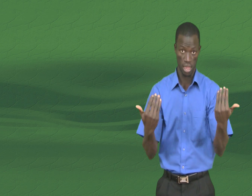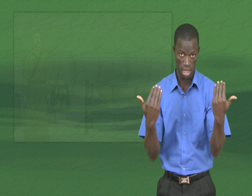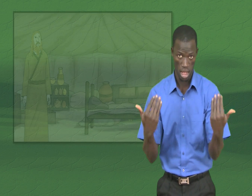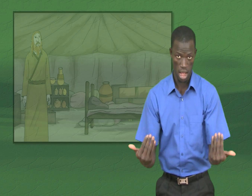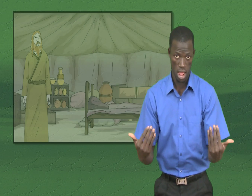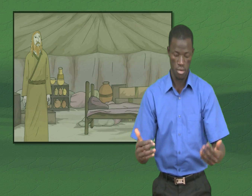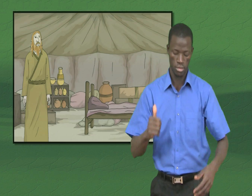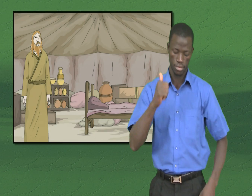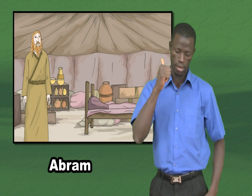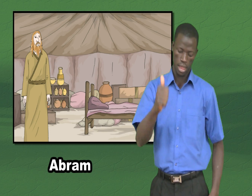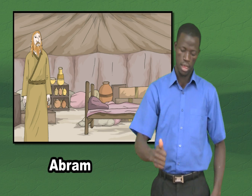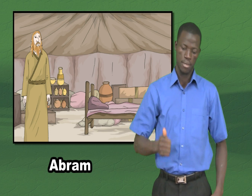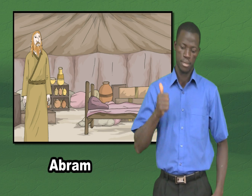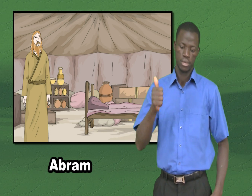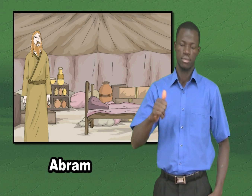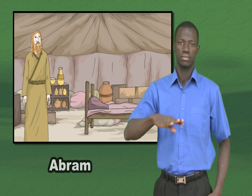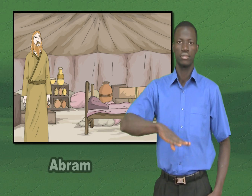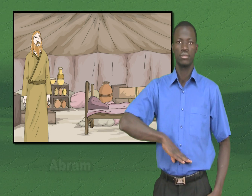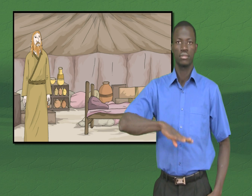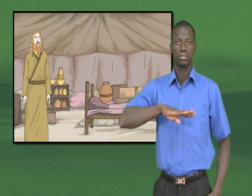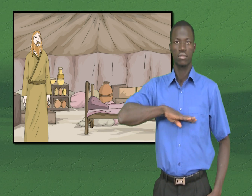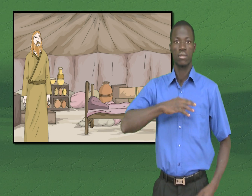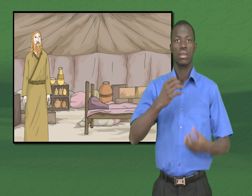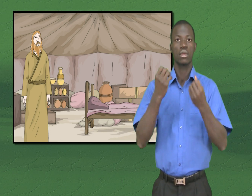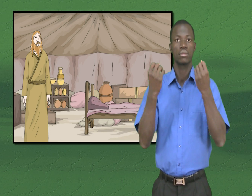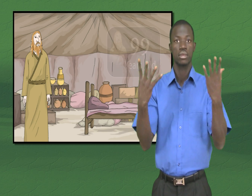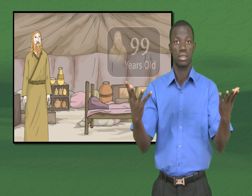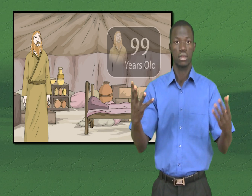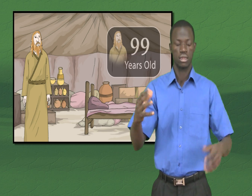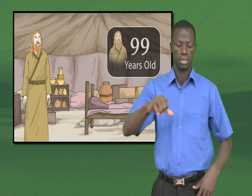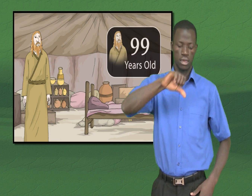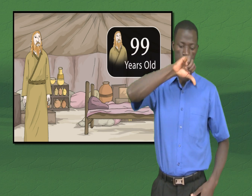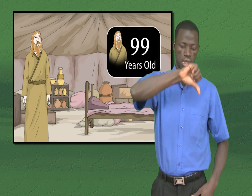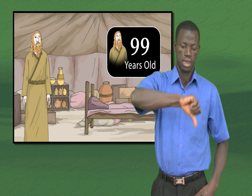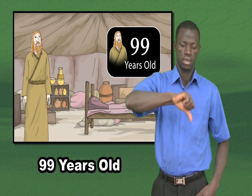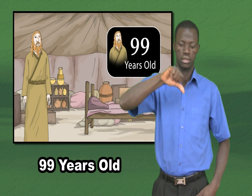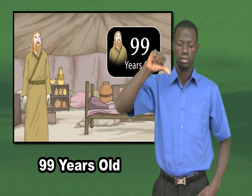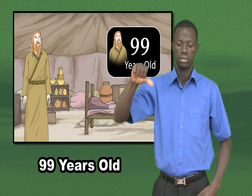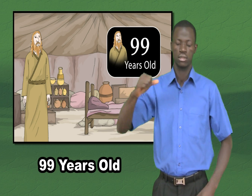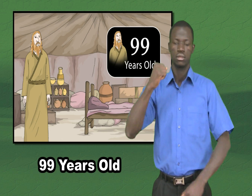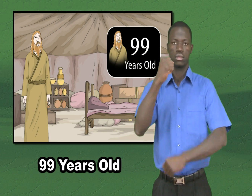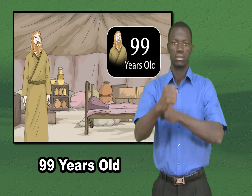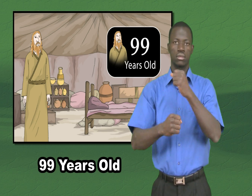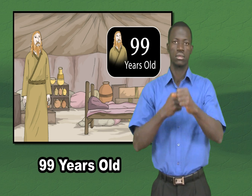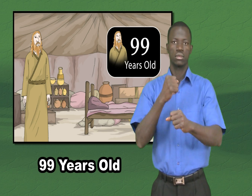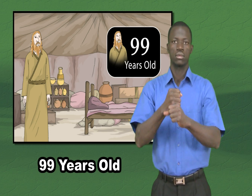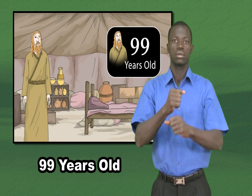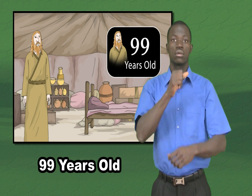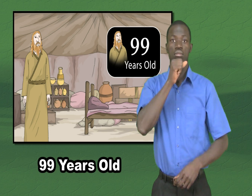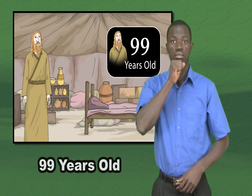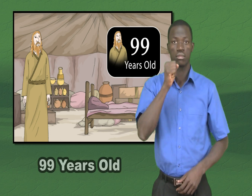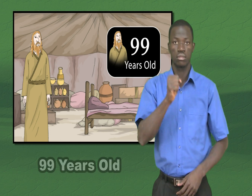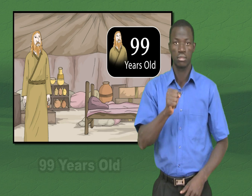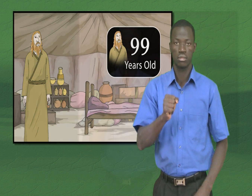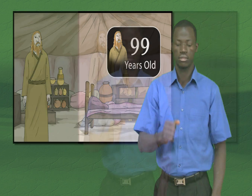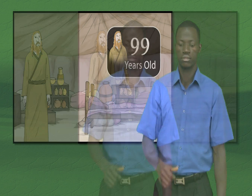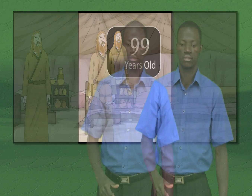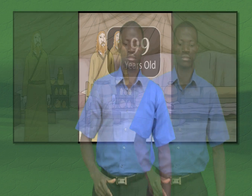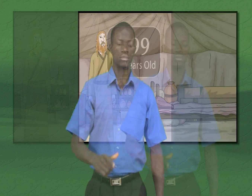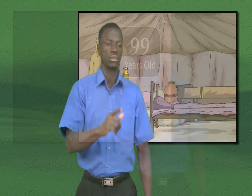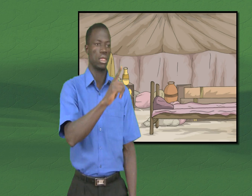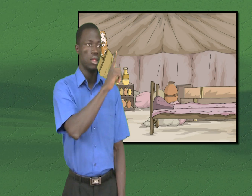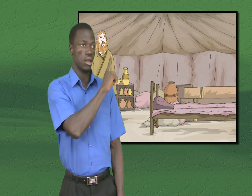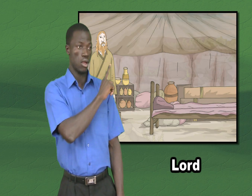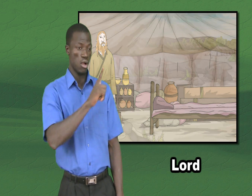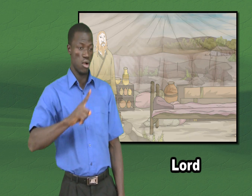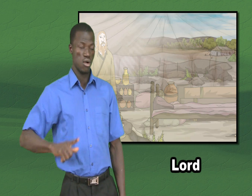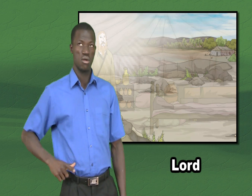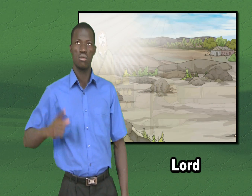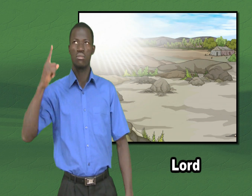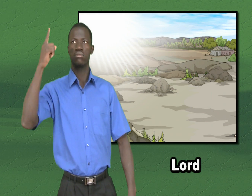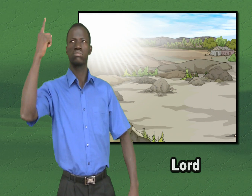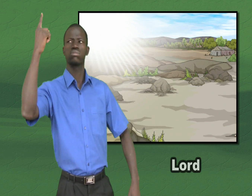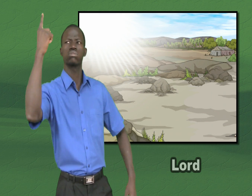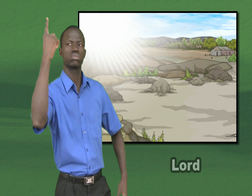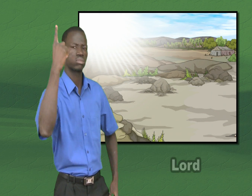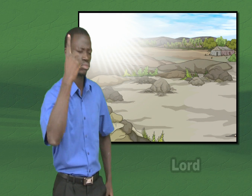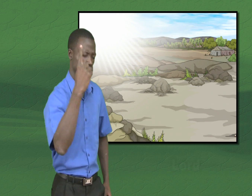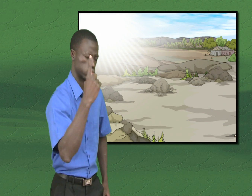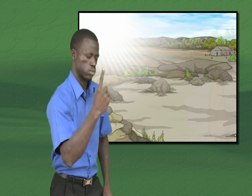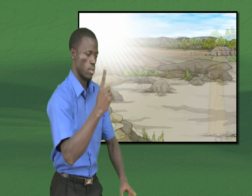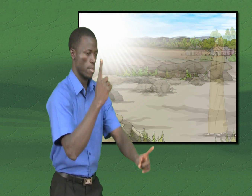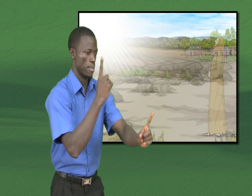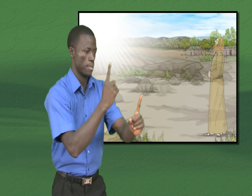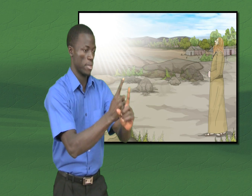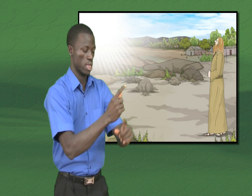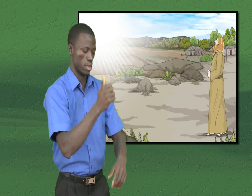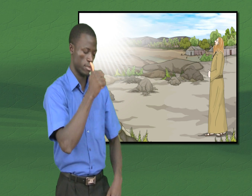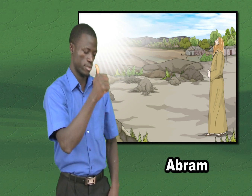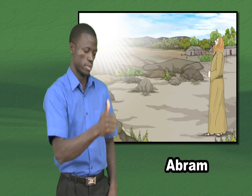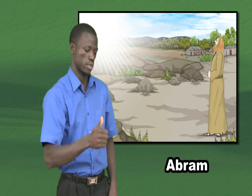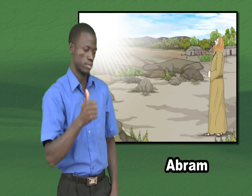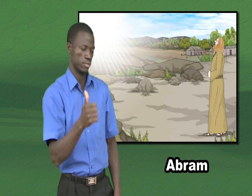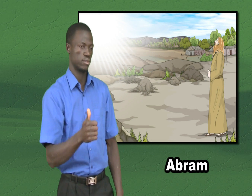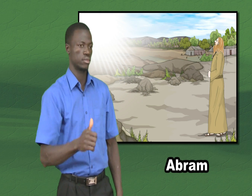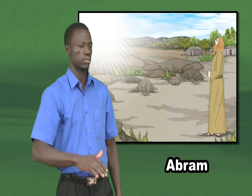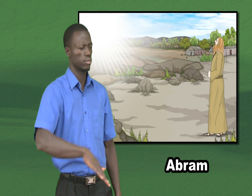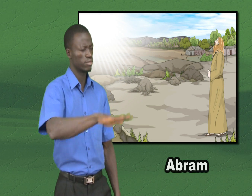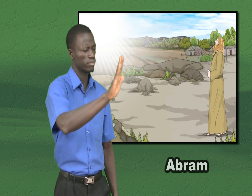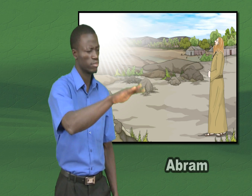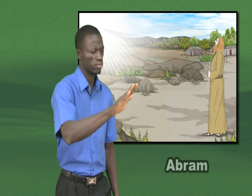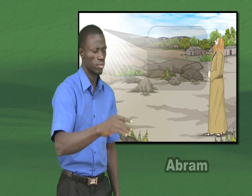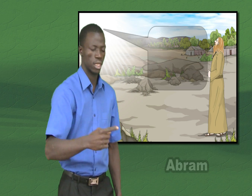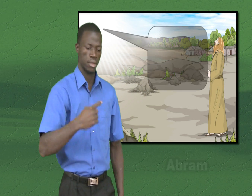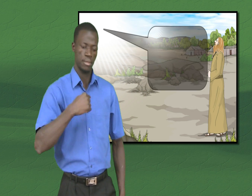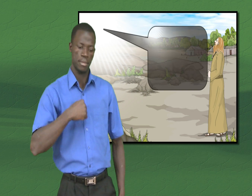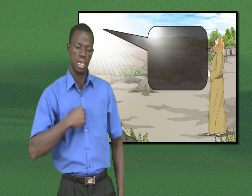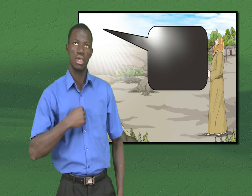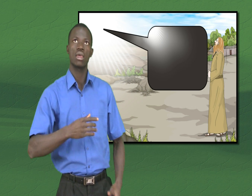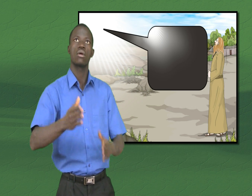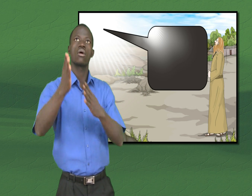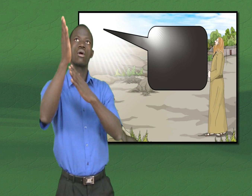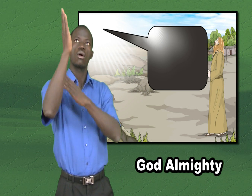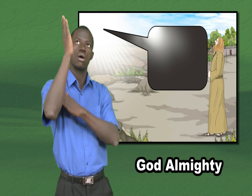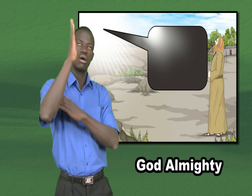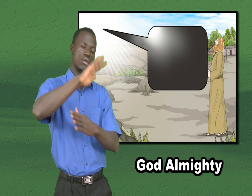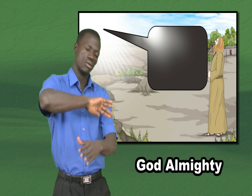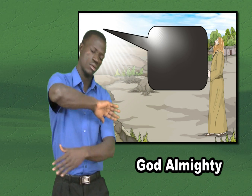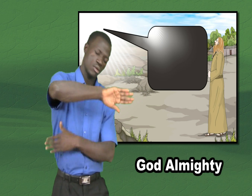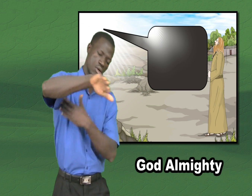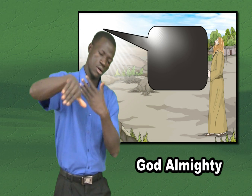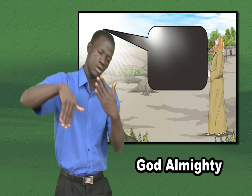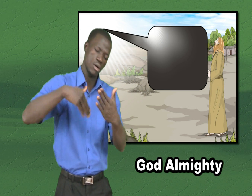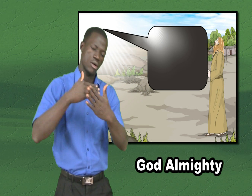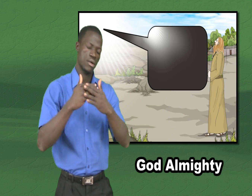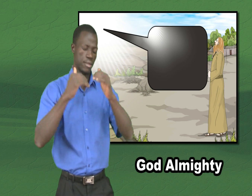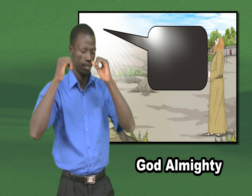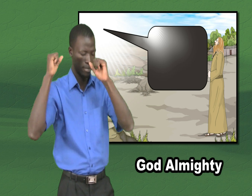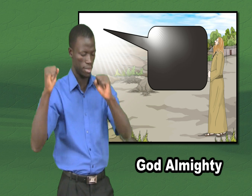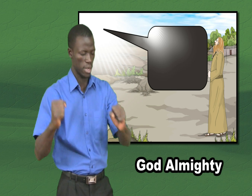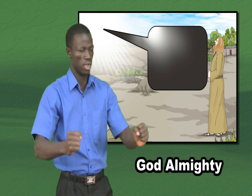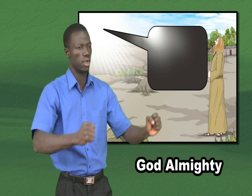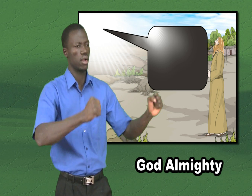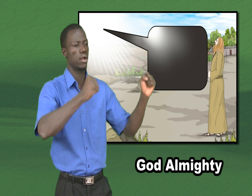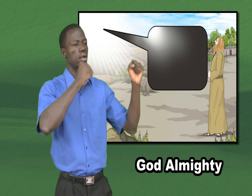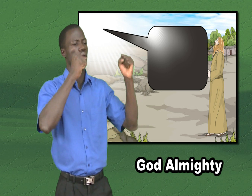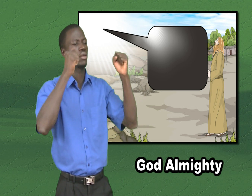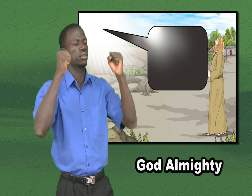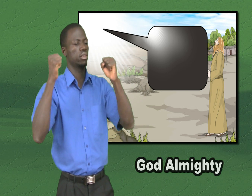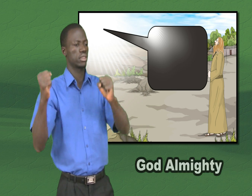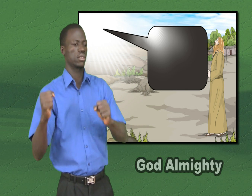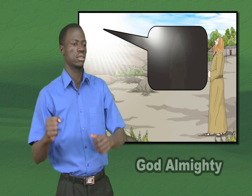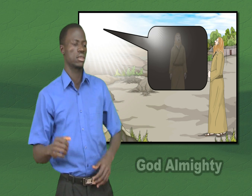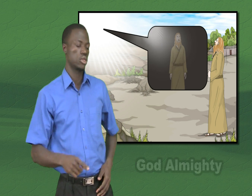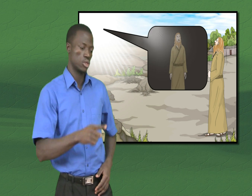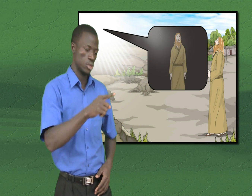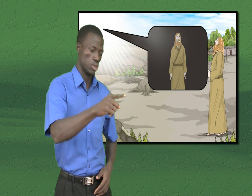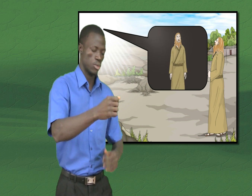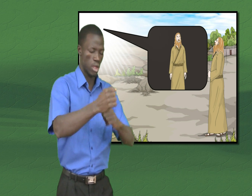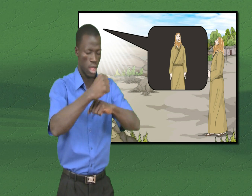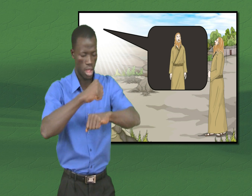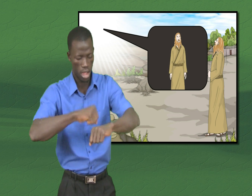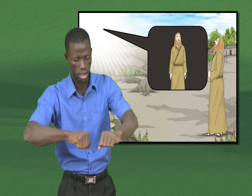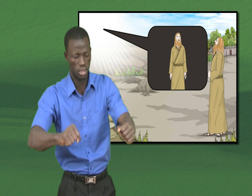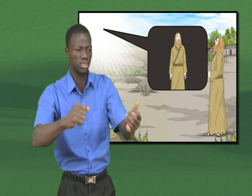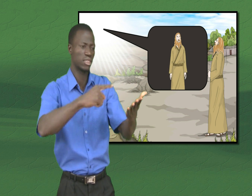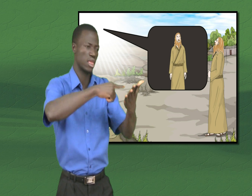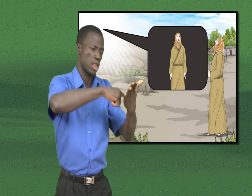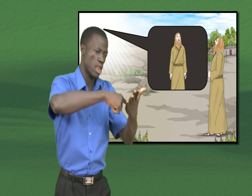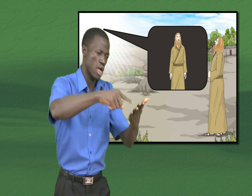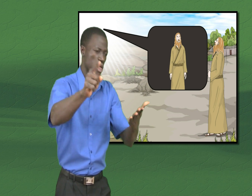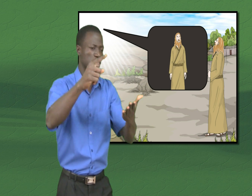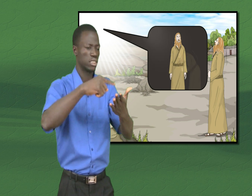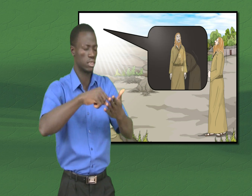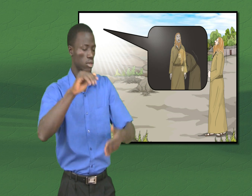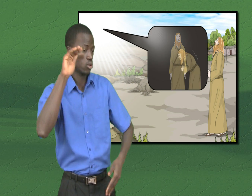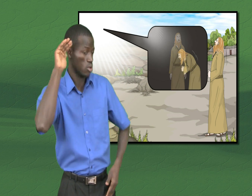When Abram was ninety-nine years old, the LORD appeared to him and said, “I am God Almighty.